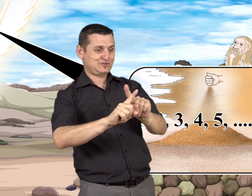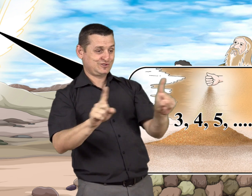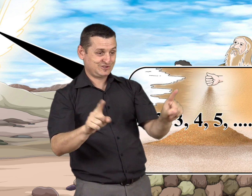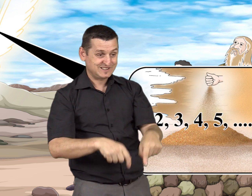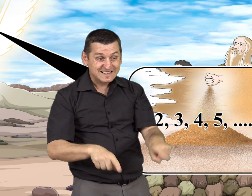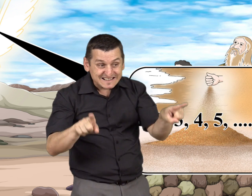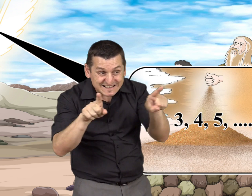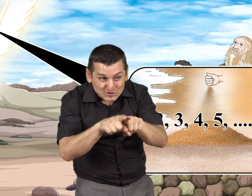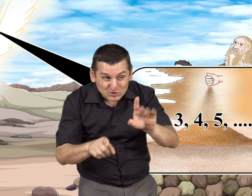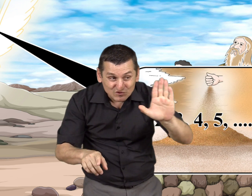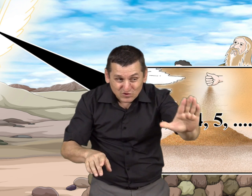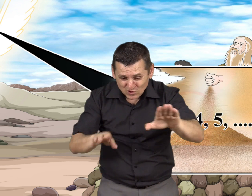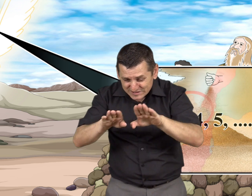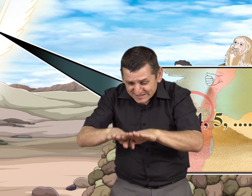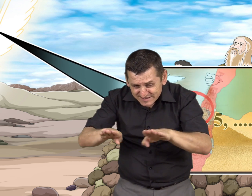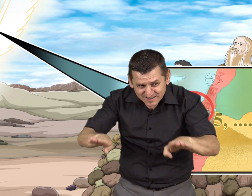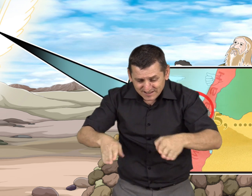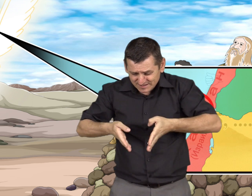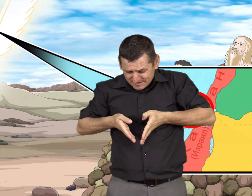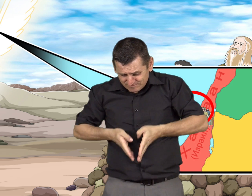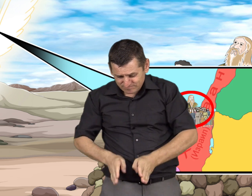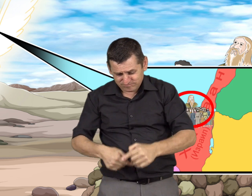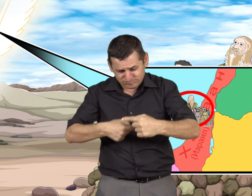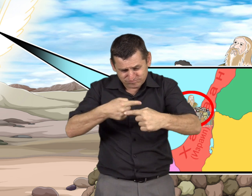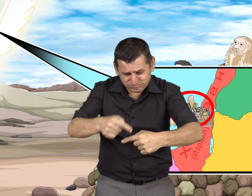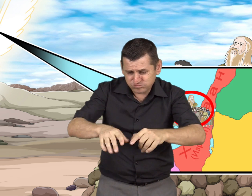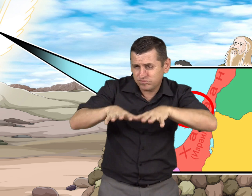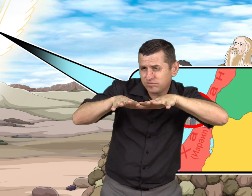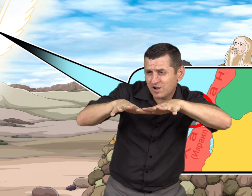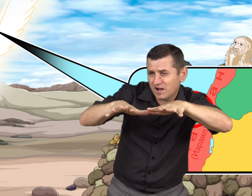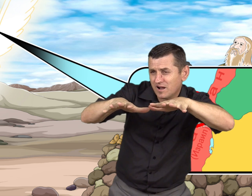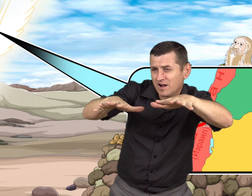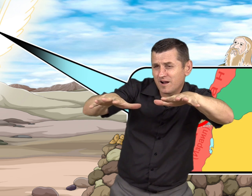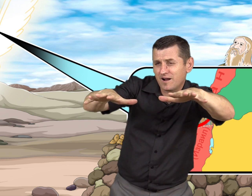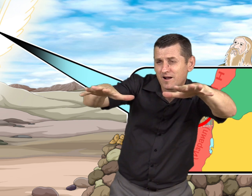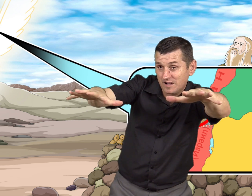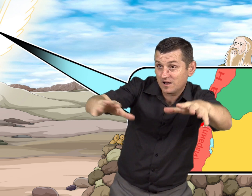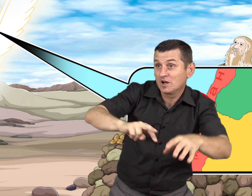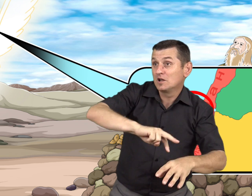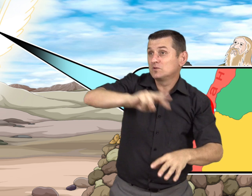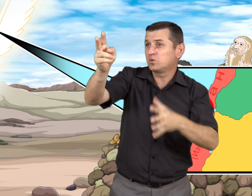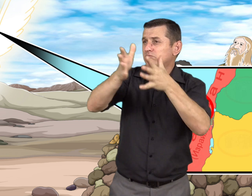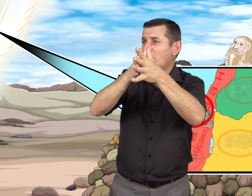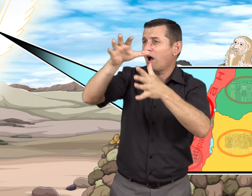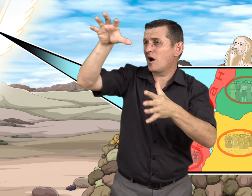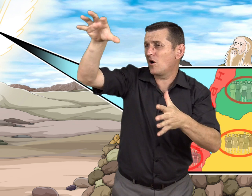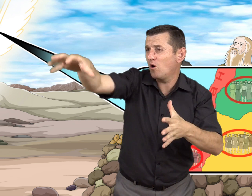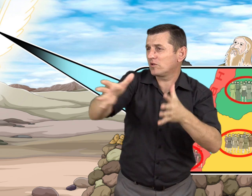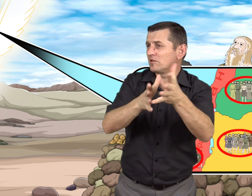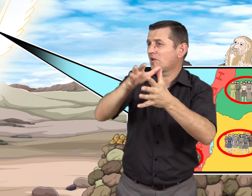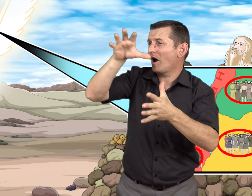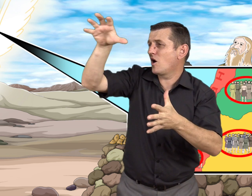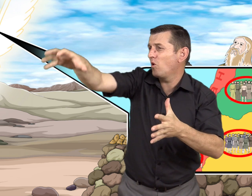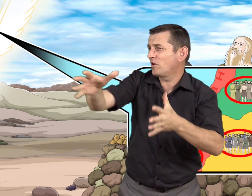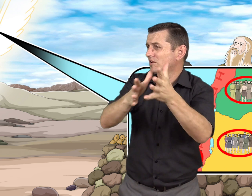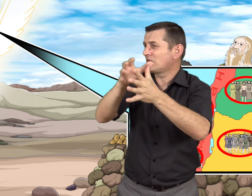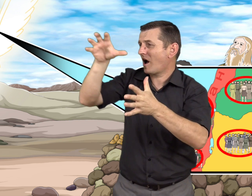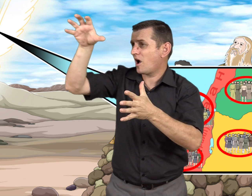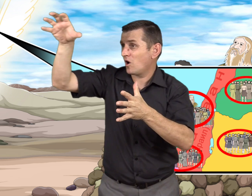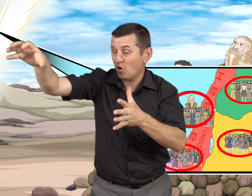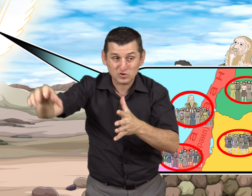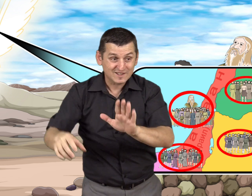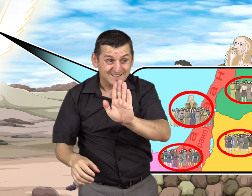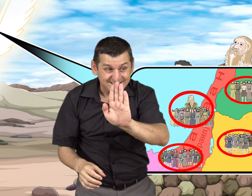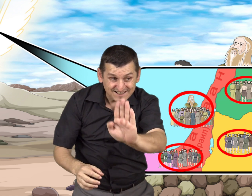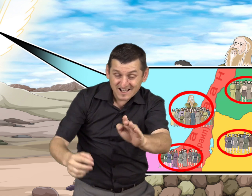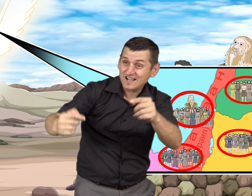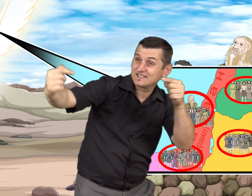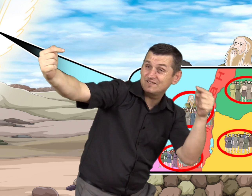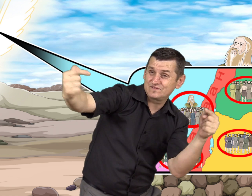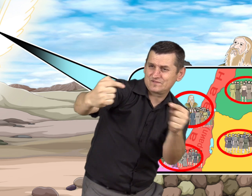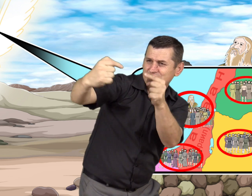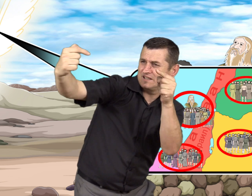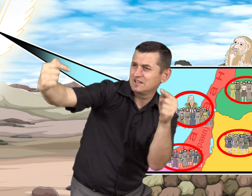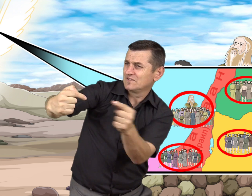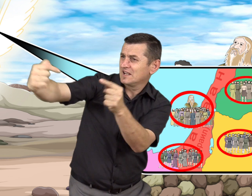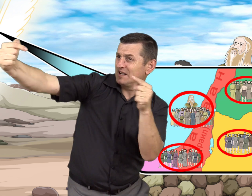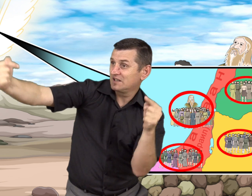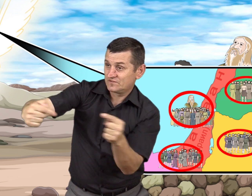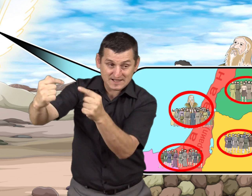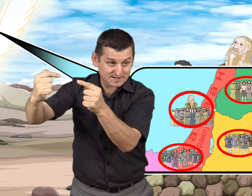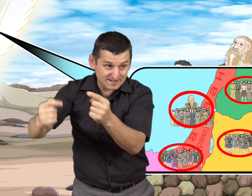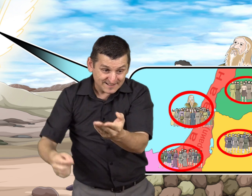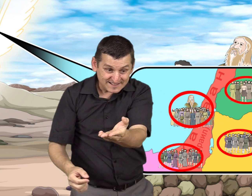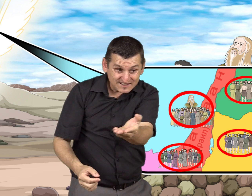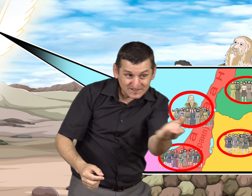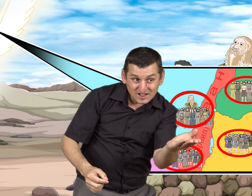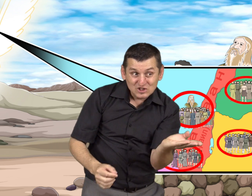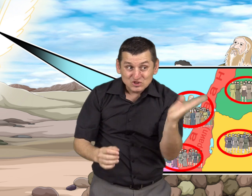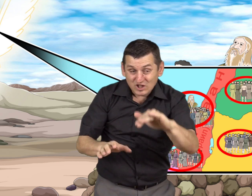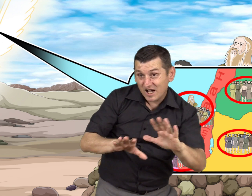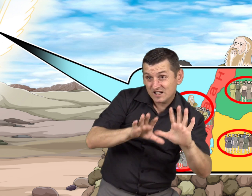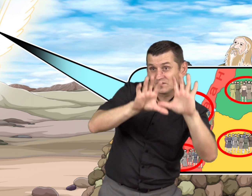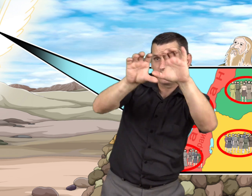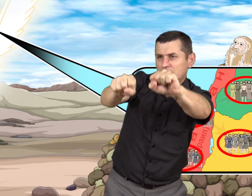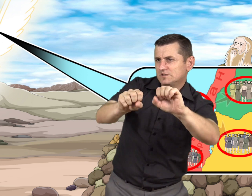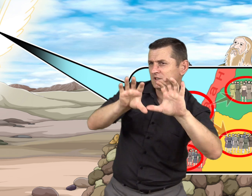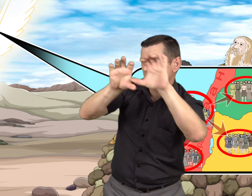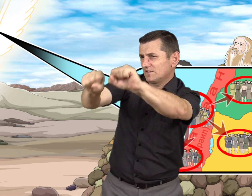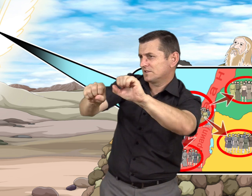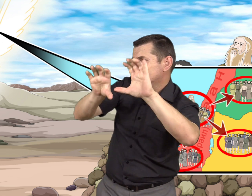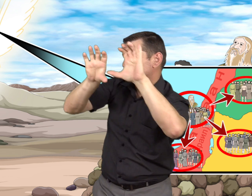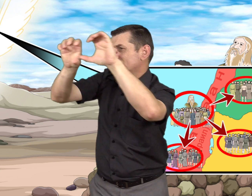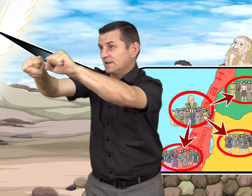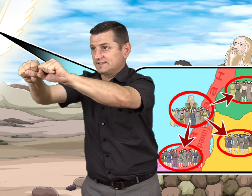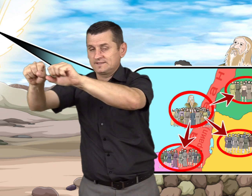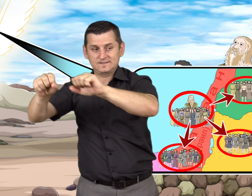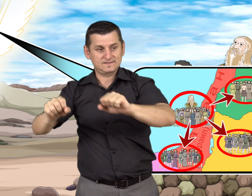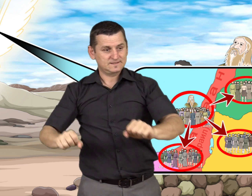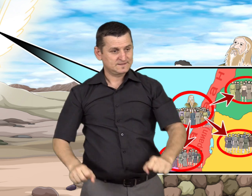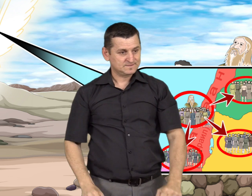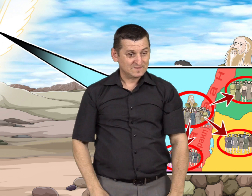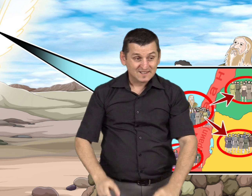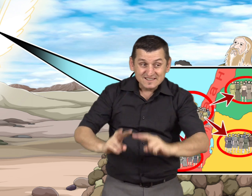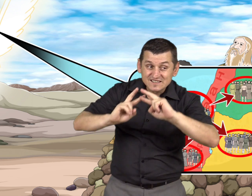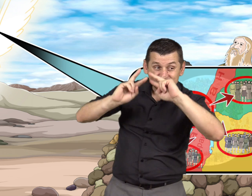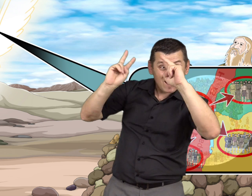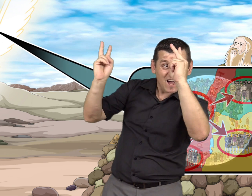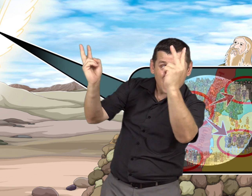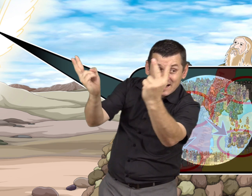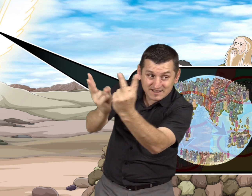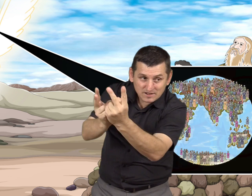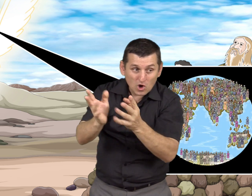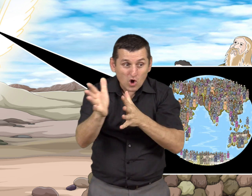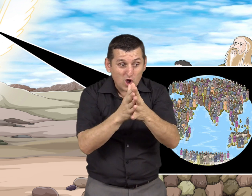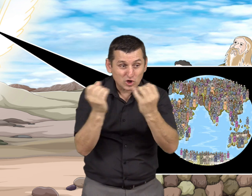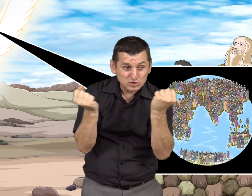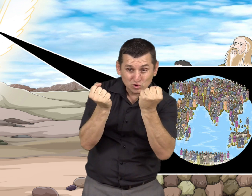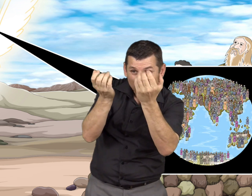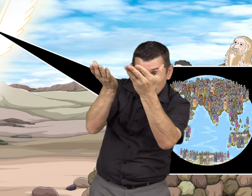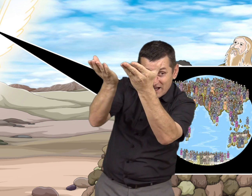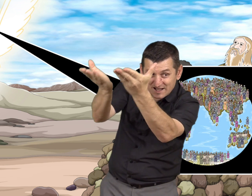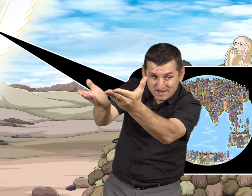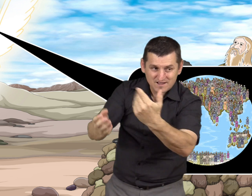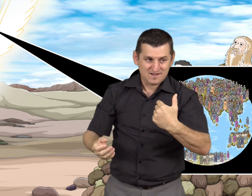Your descendants will possess the gates of their enemies.